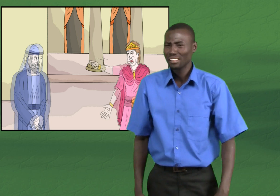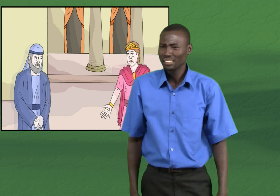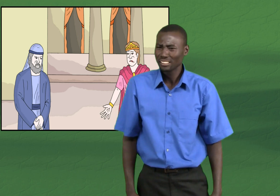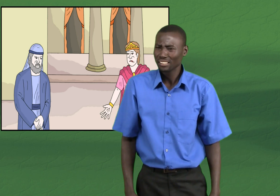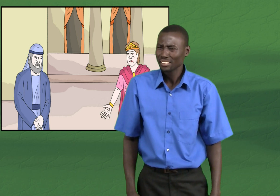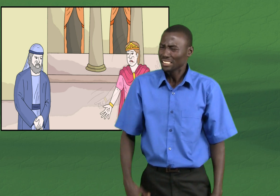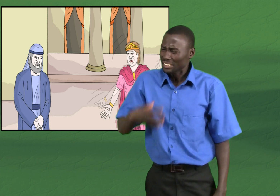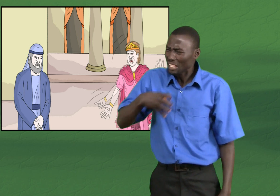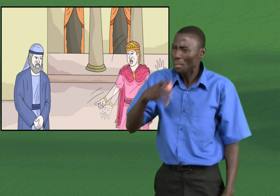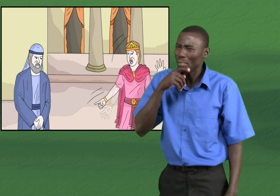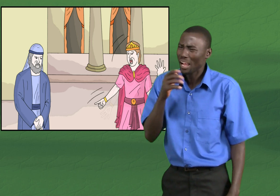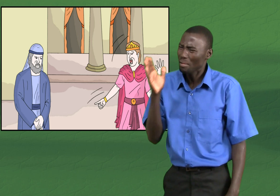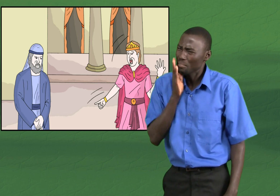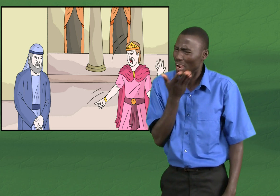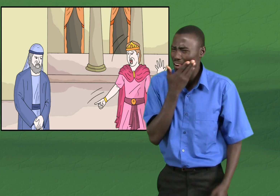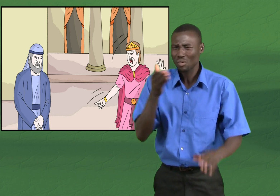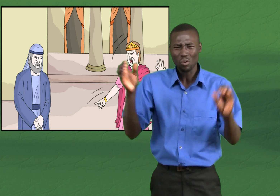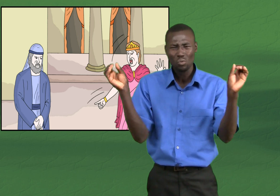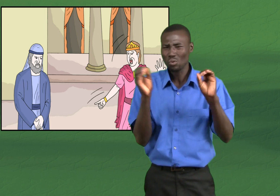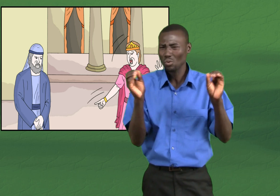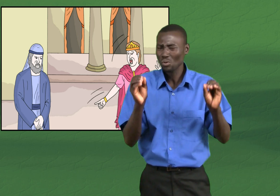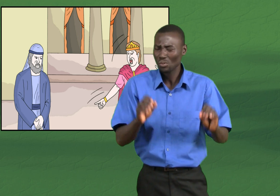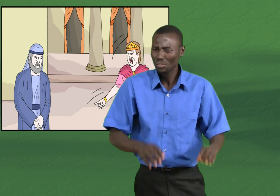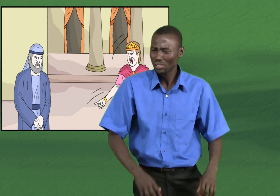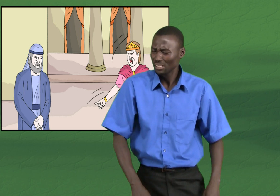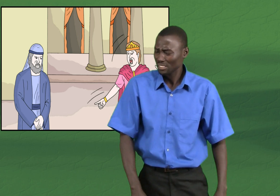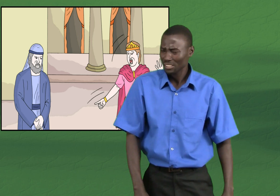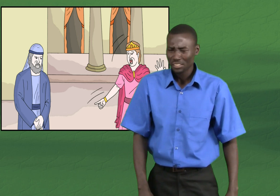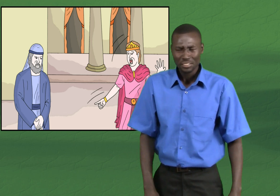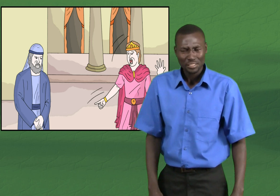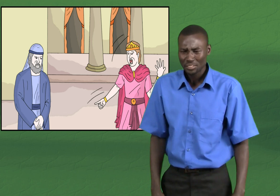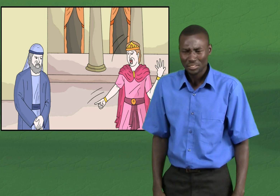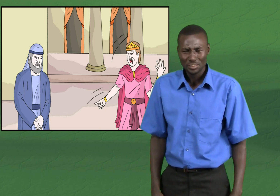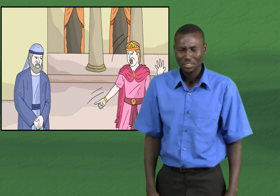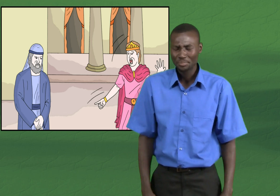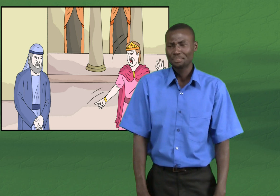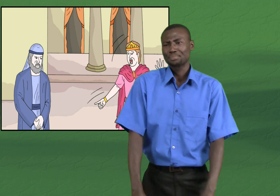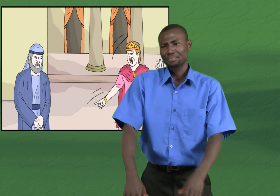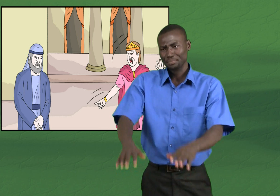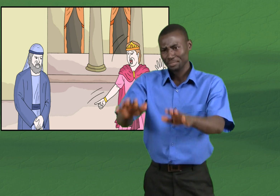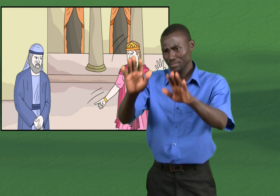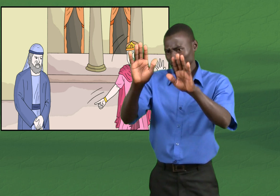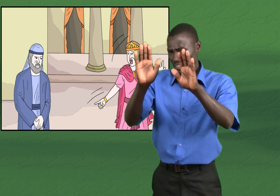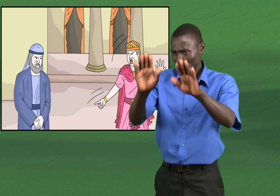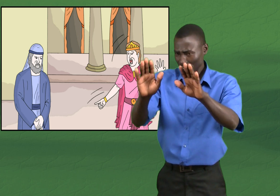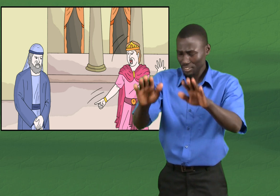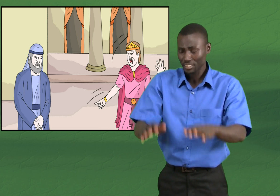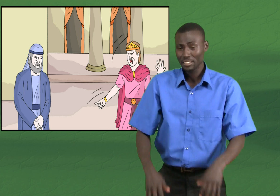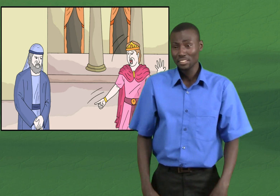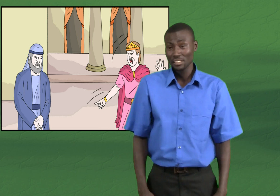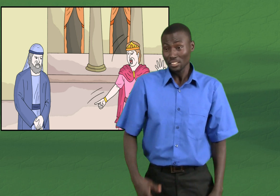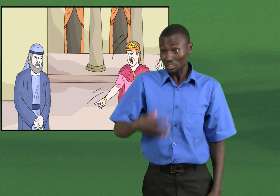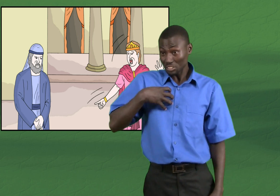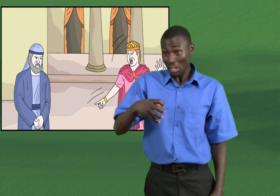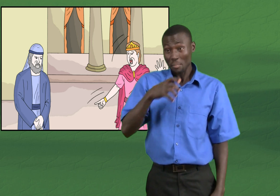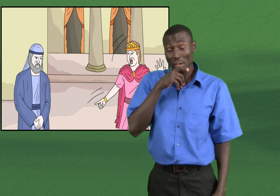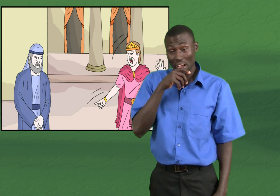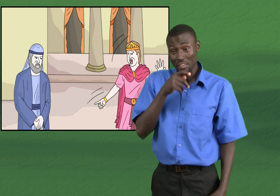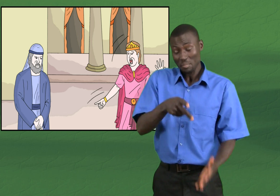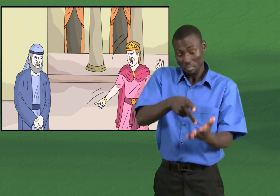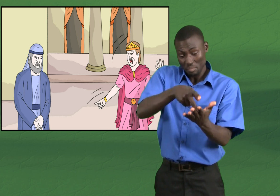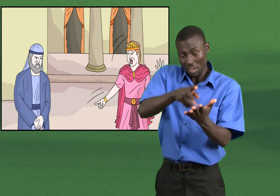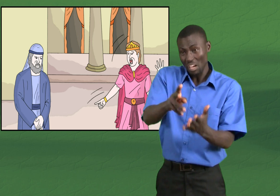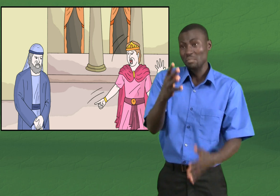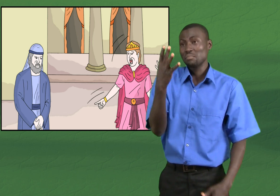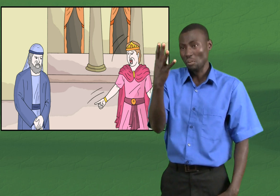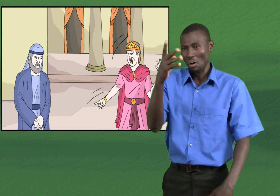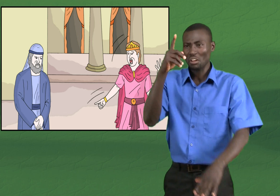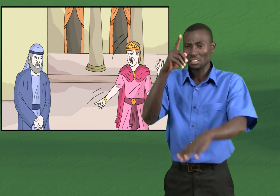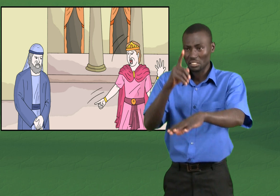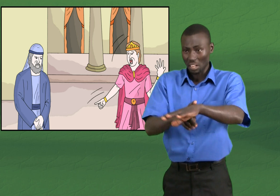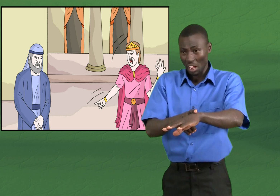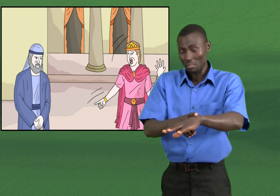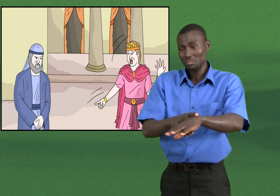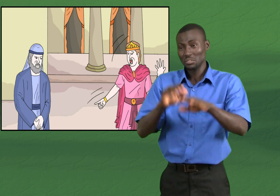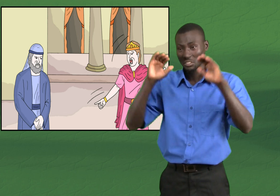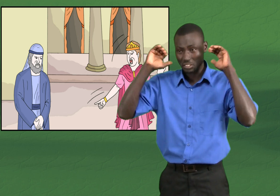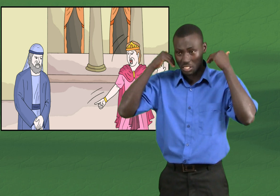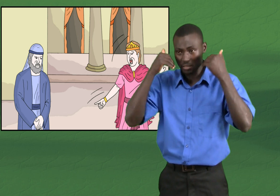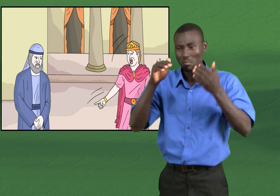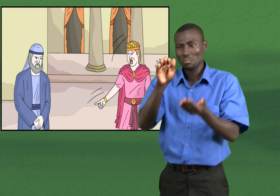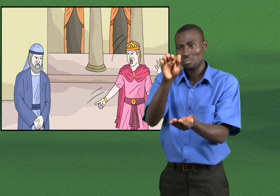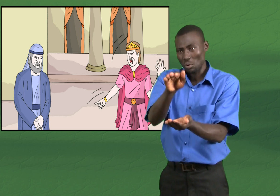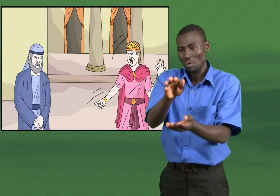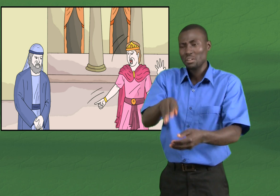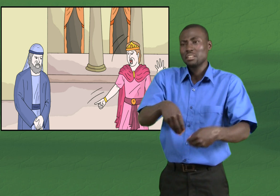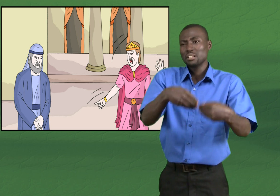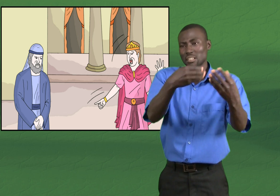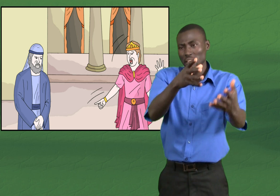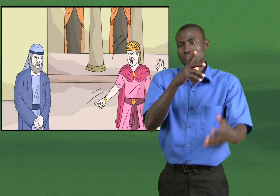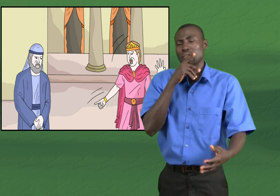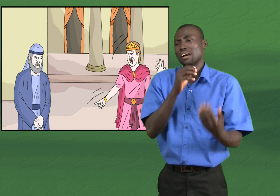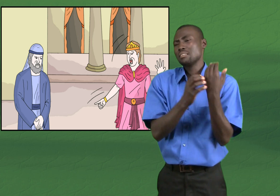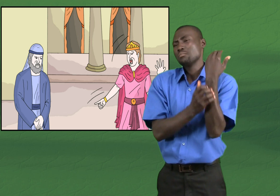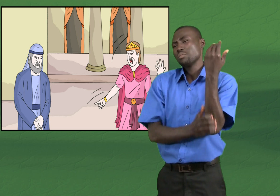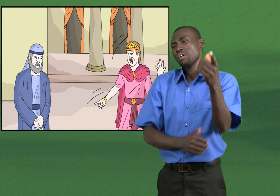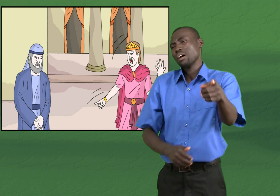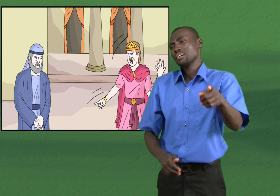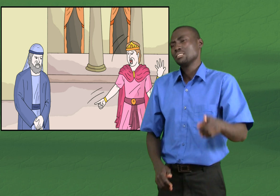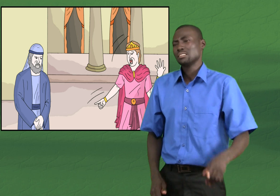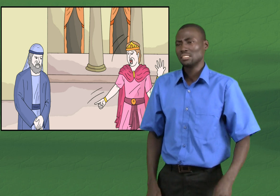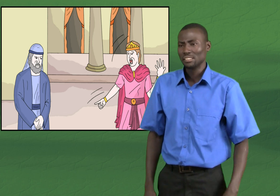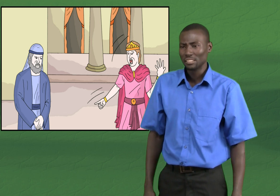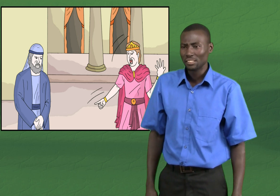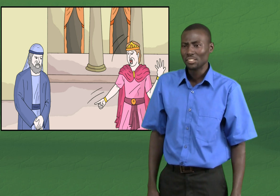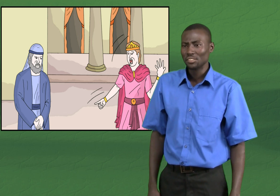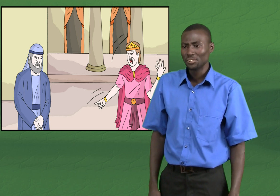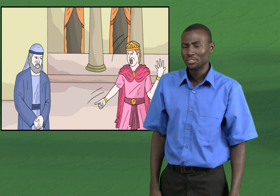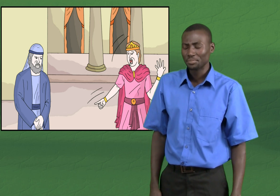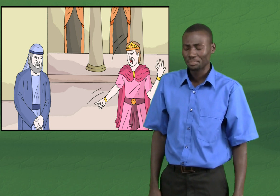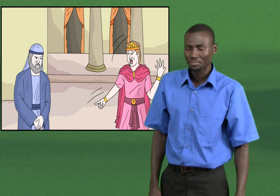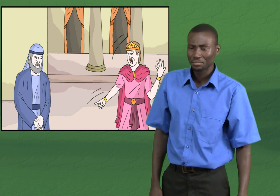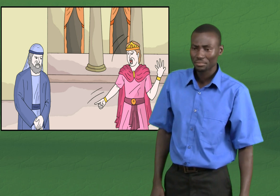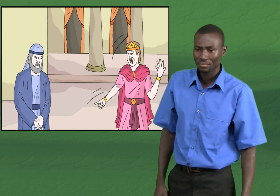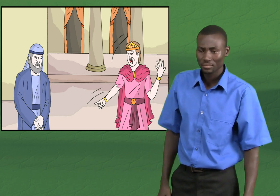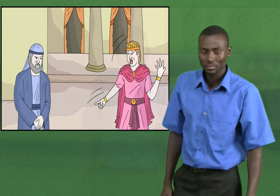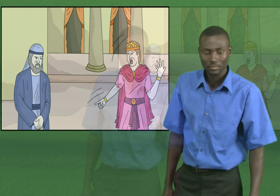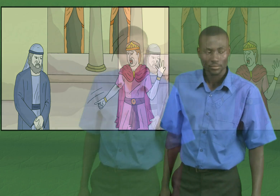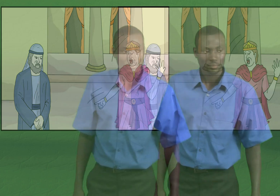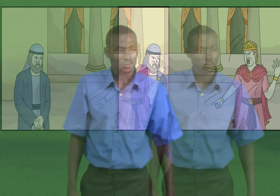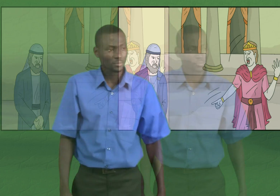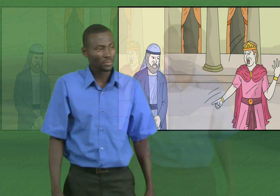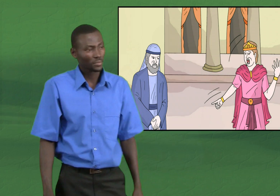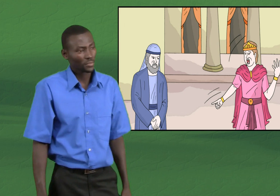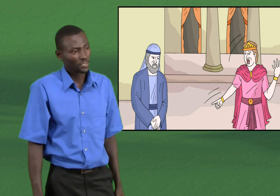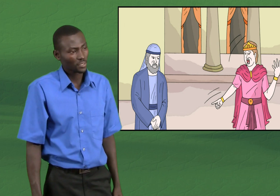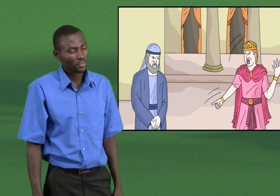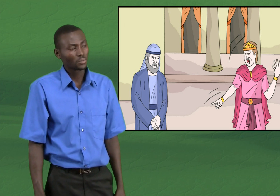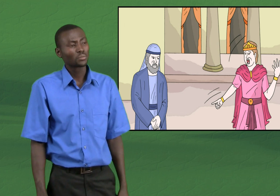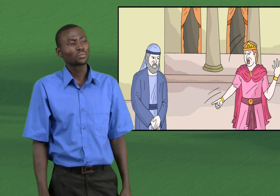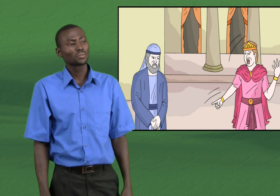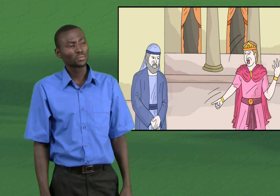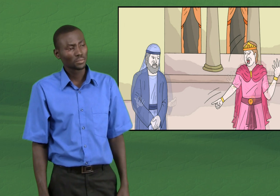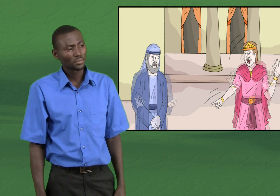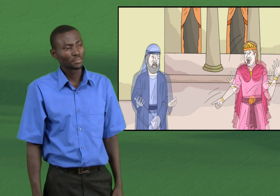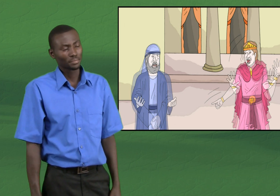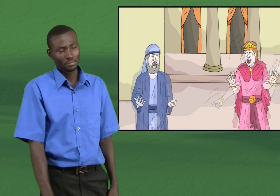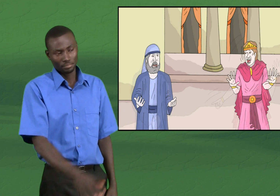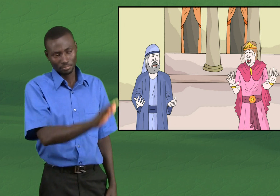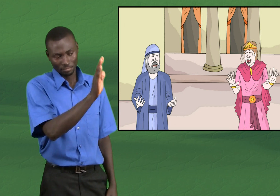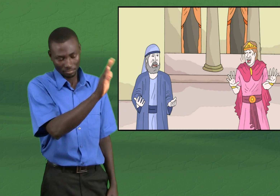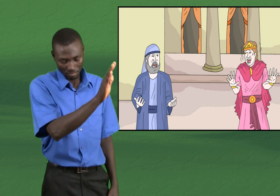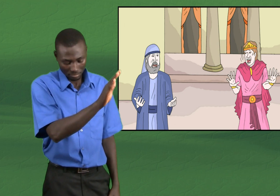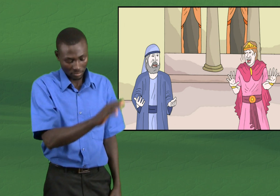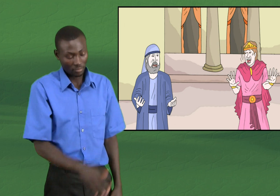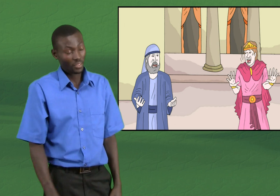Because he has done this thing and has shown no pity, he must pay for the lamb four times over.”